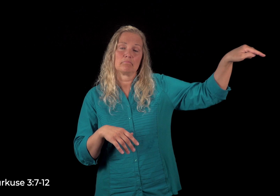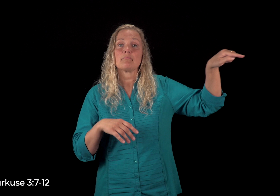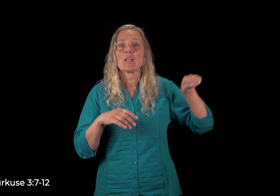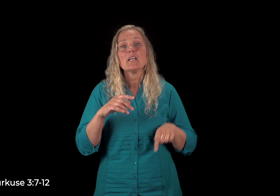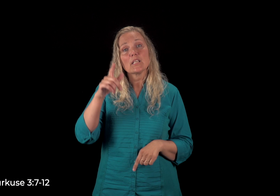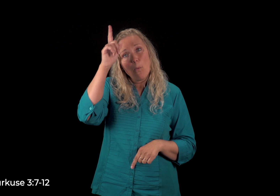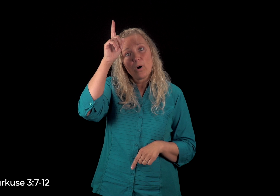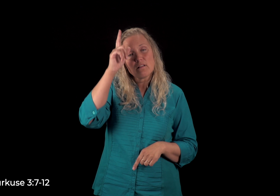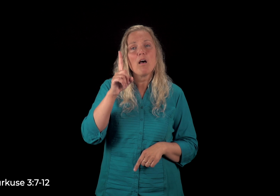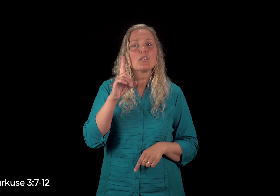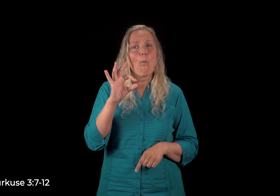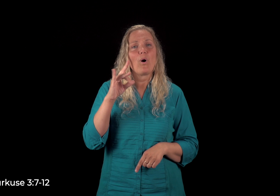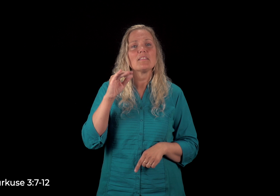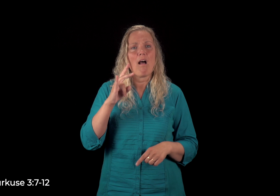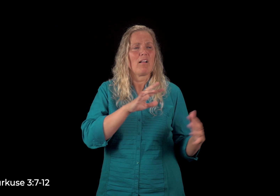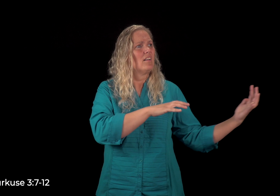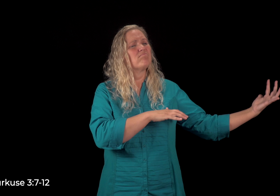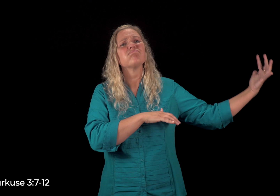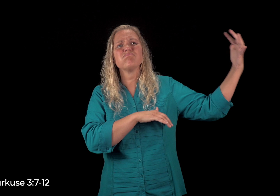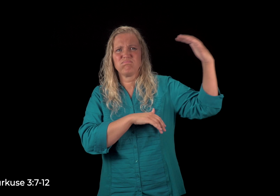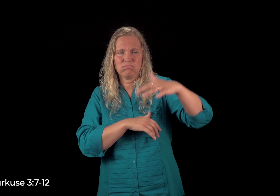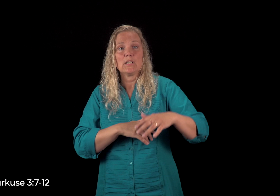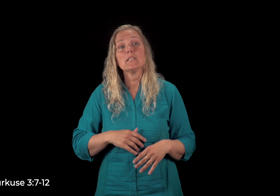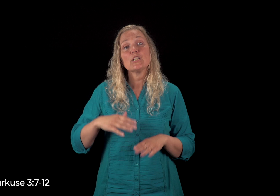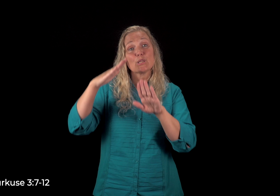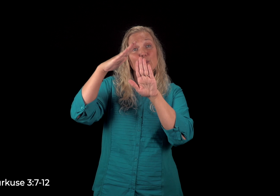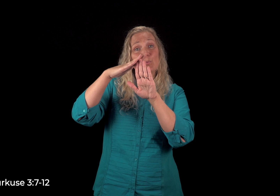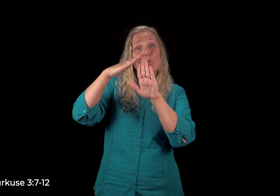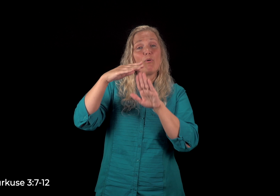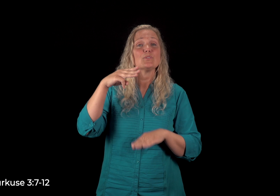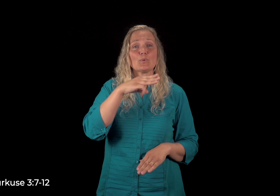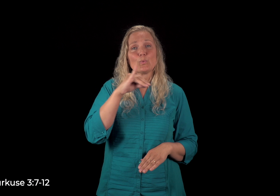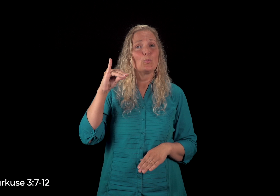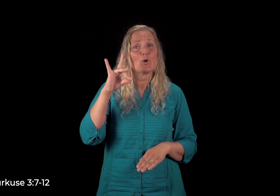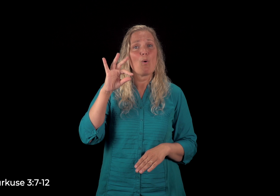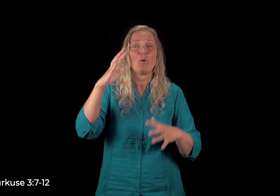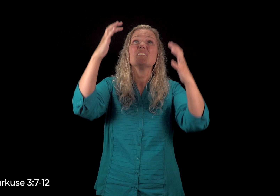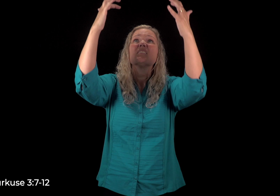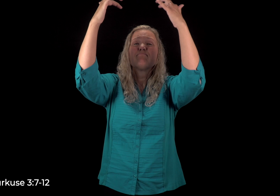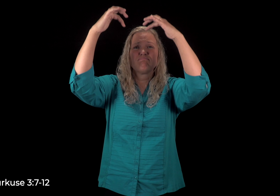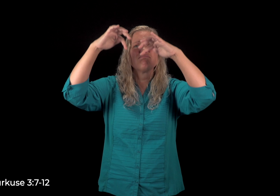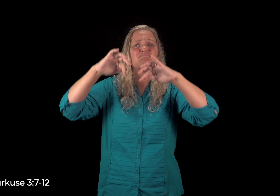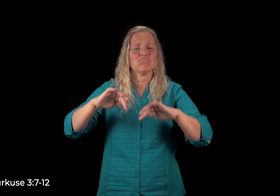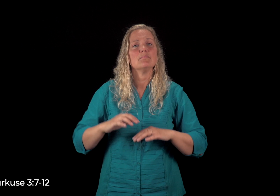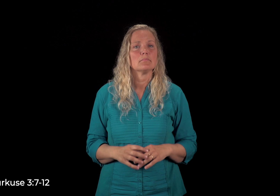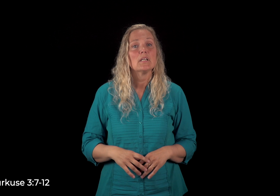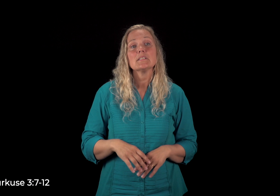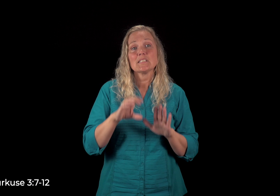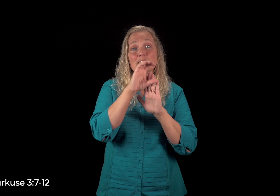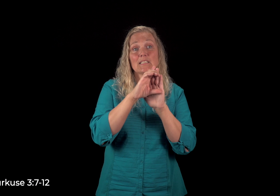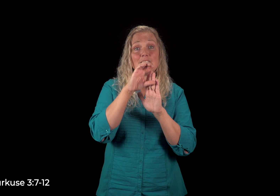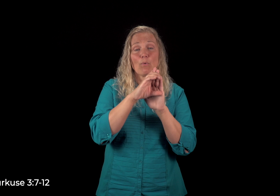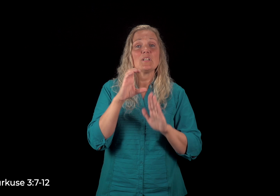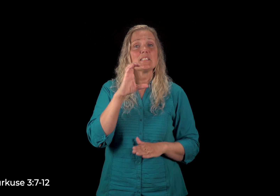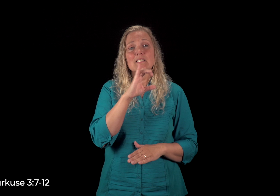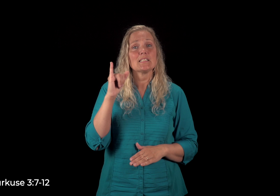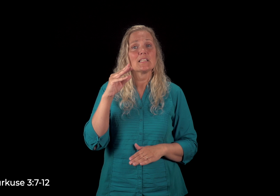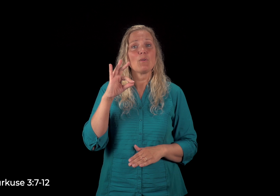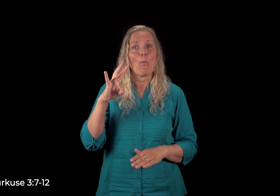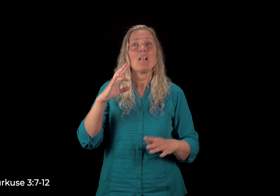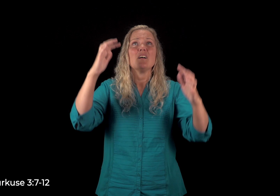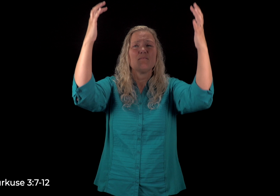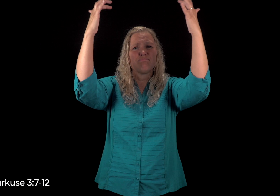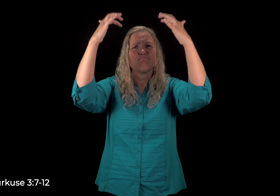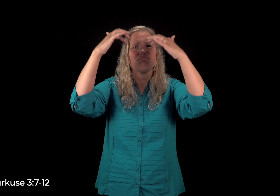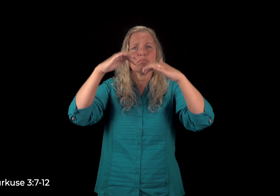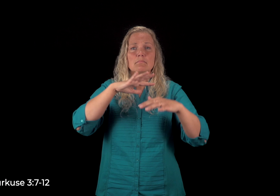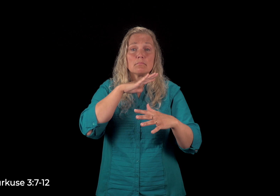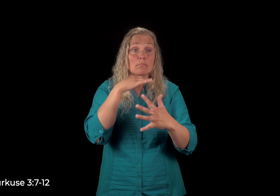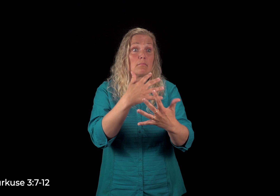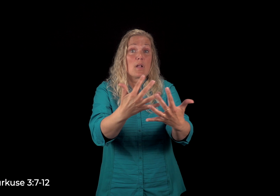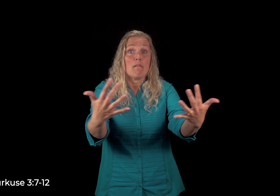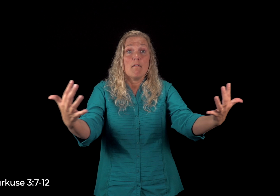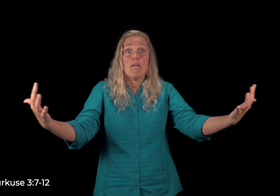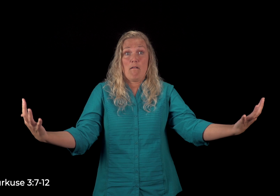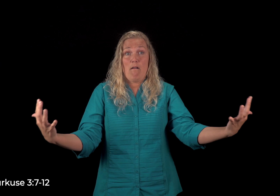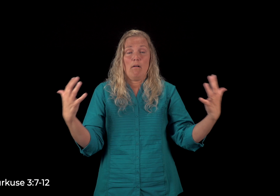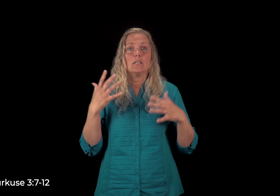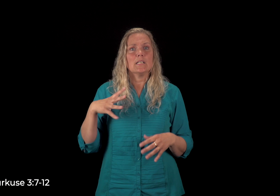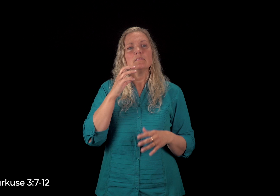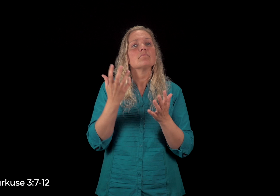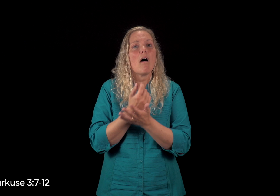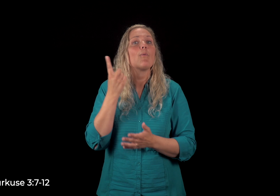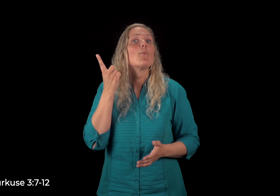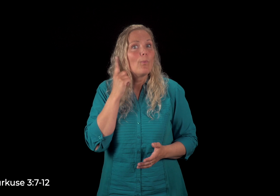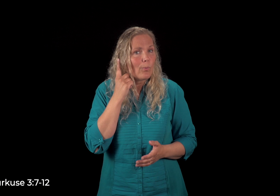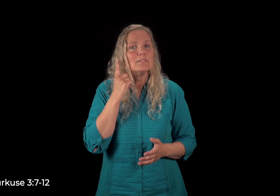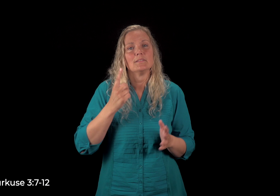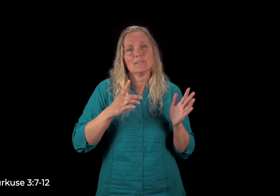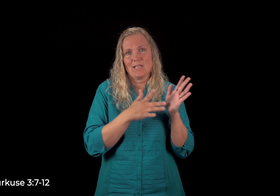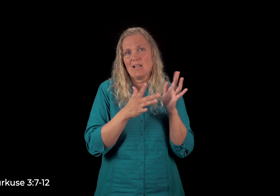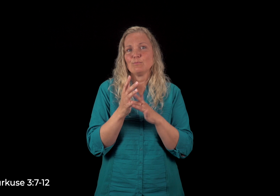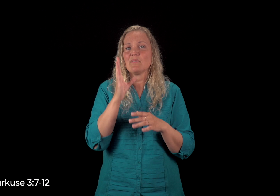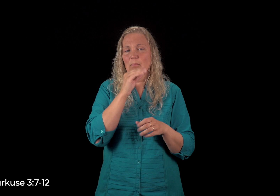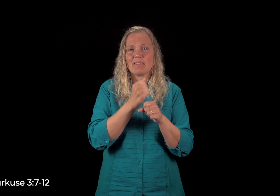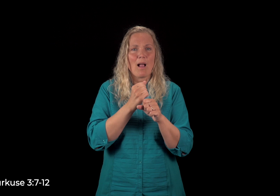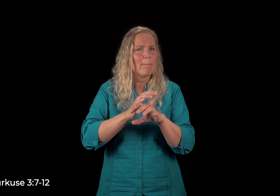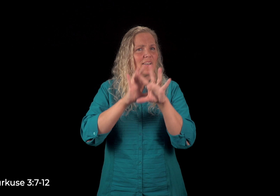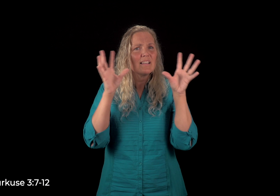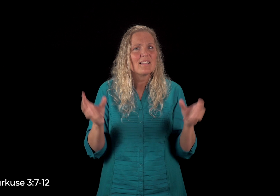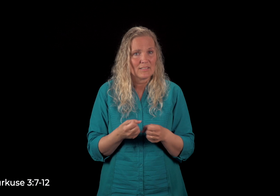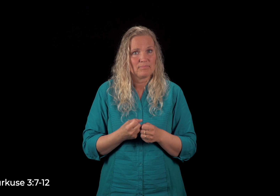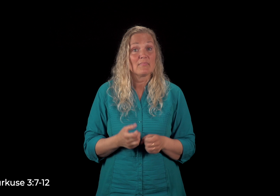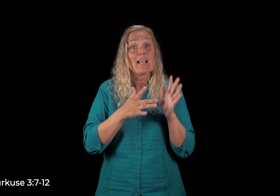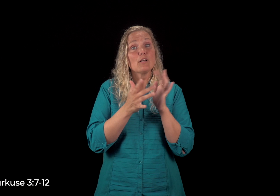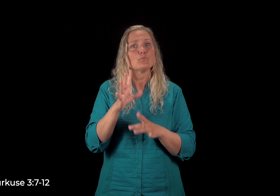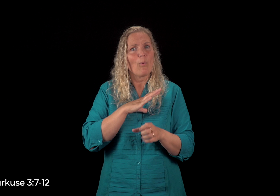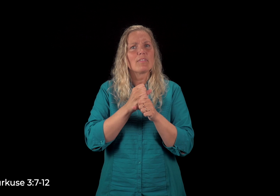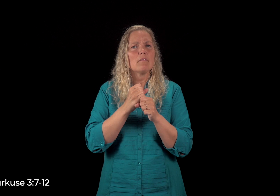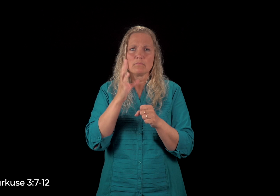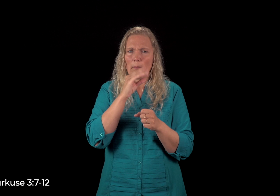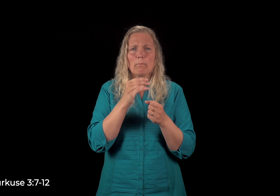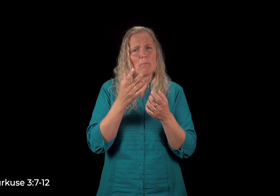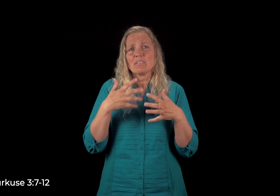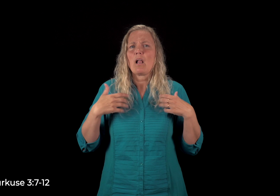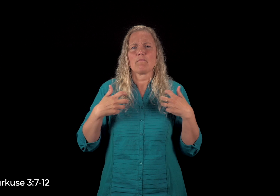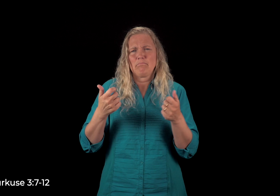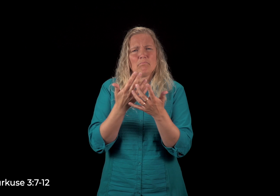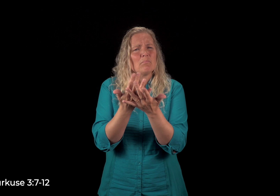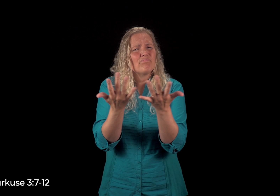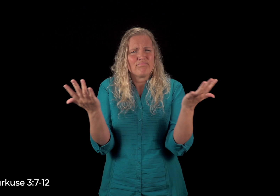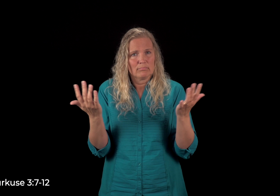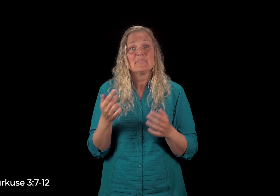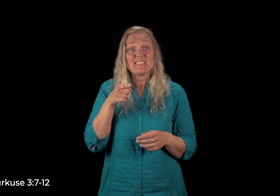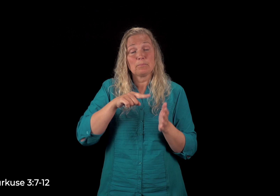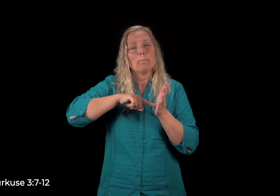Jesus asked His disciples to have a boat ready for Him so that the crowd would not crush Him.